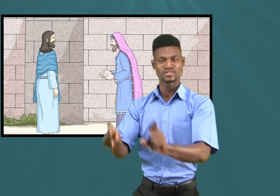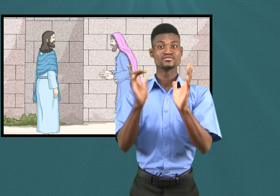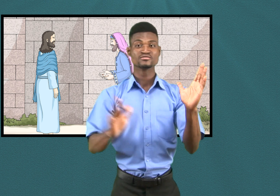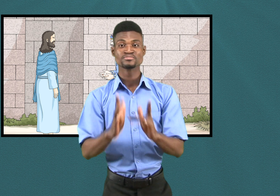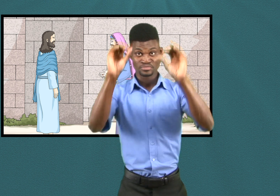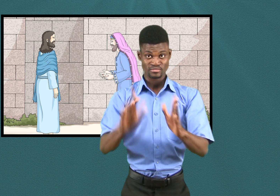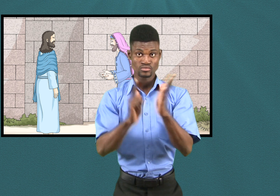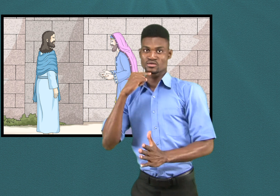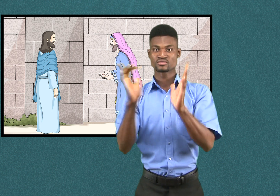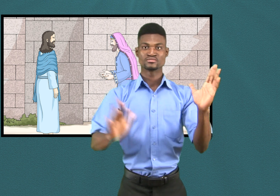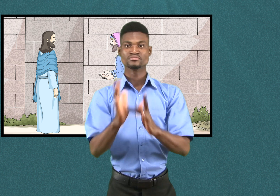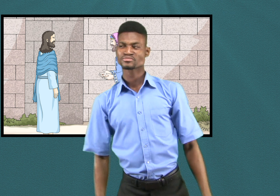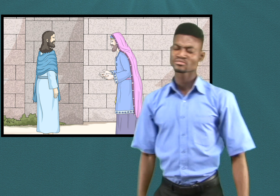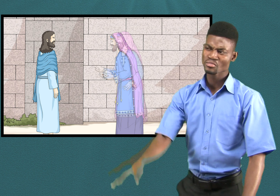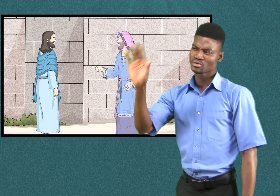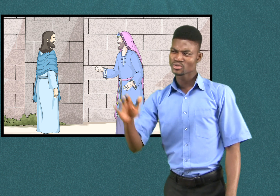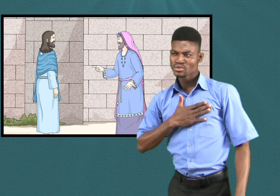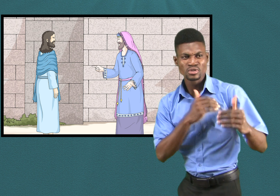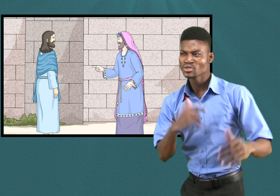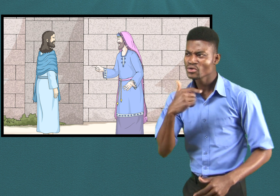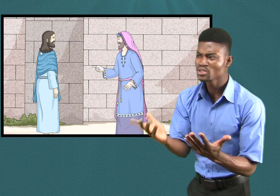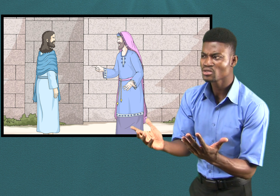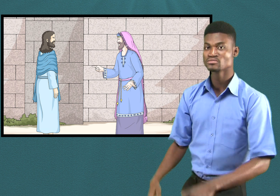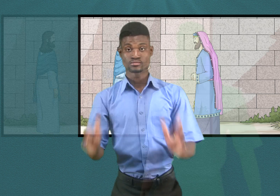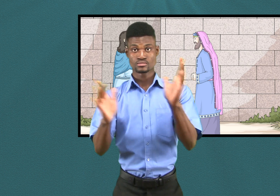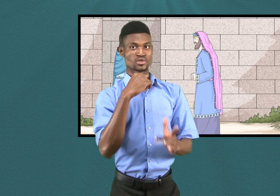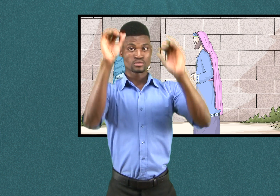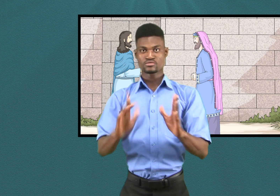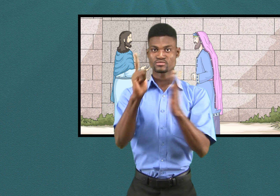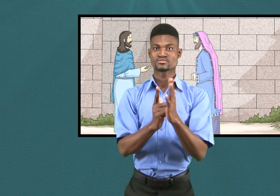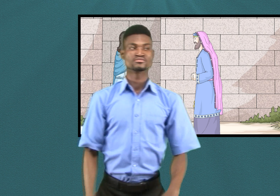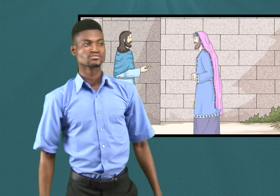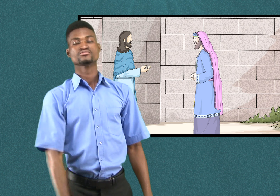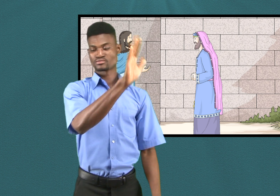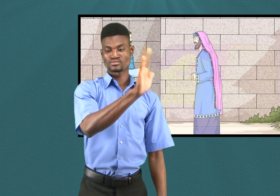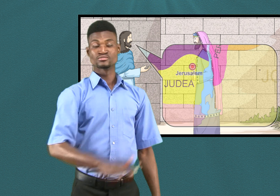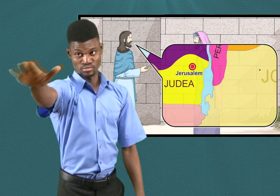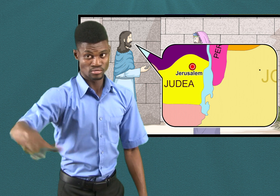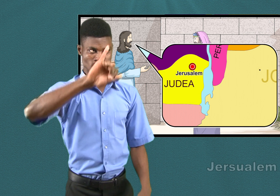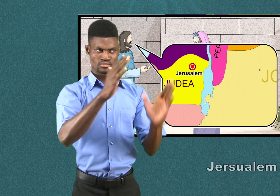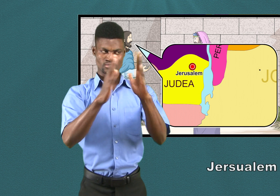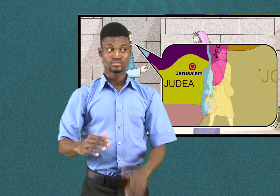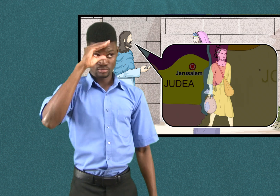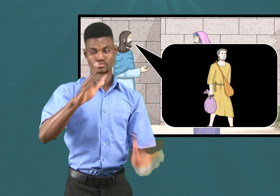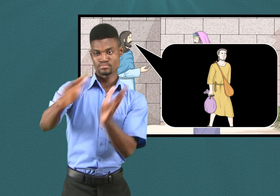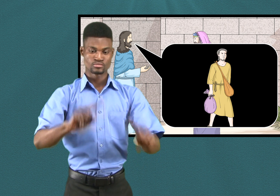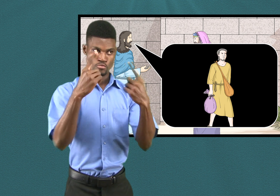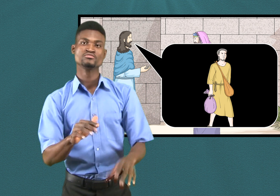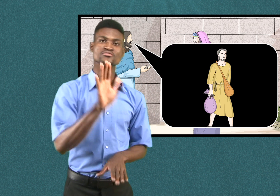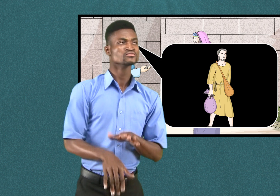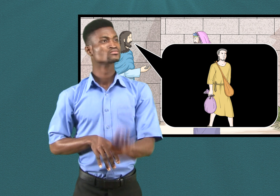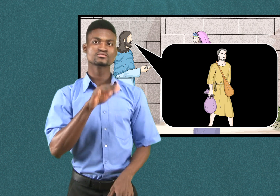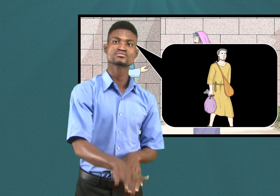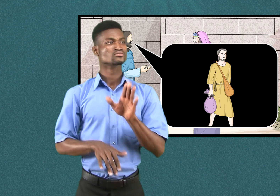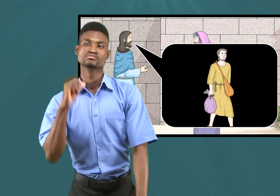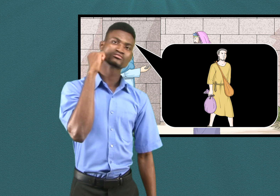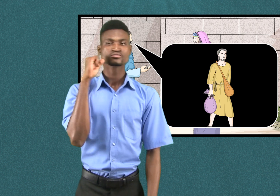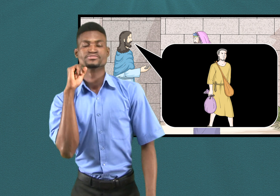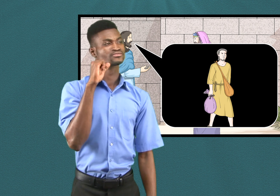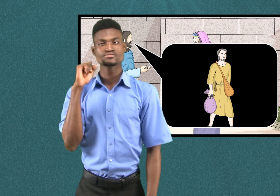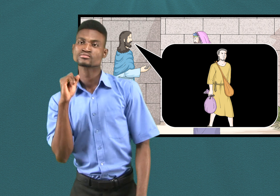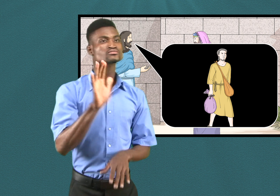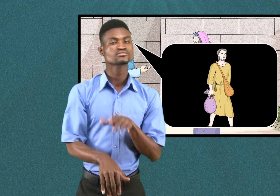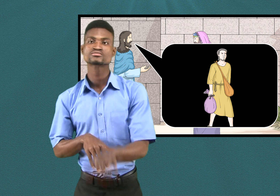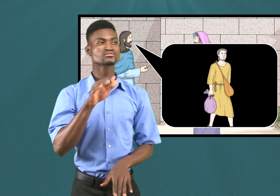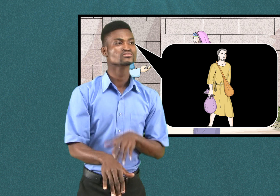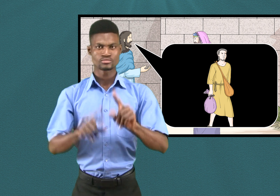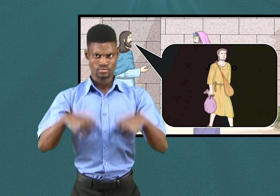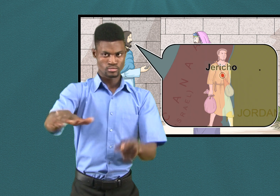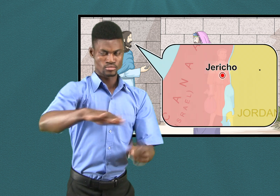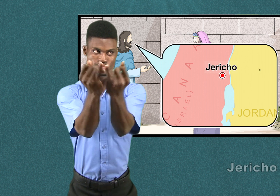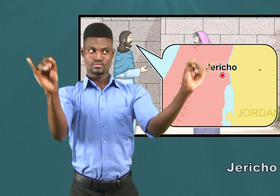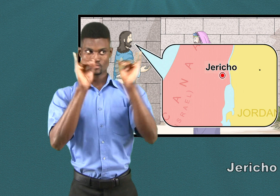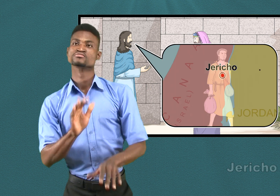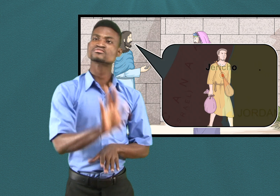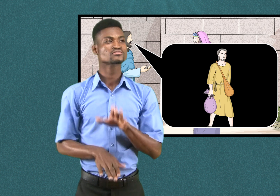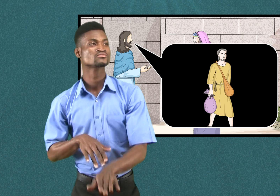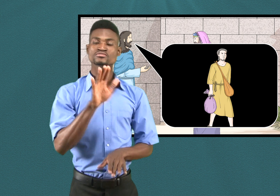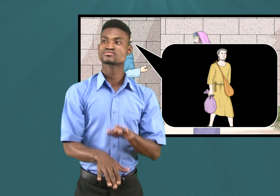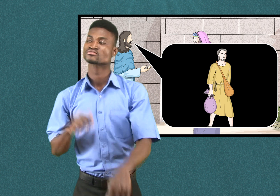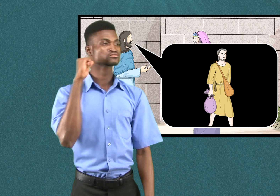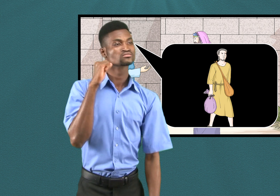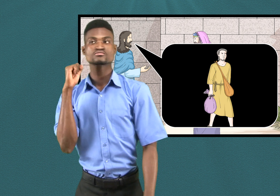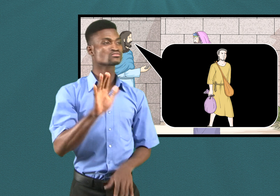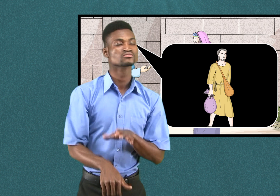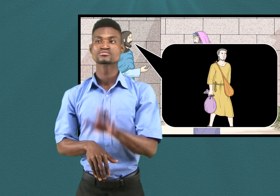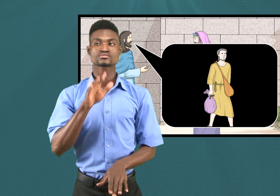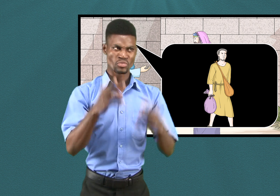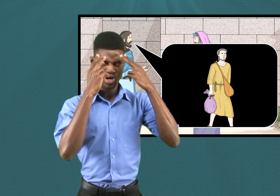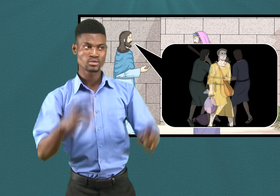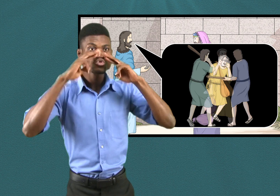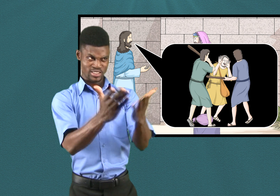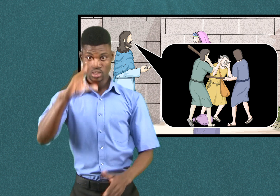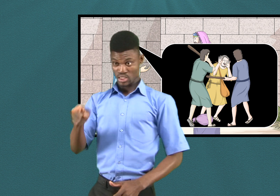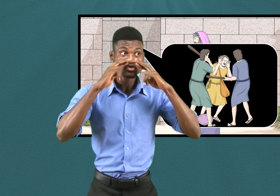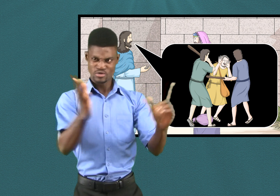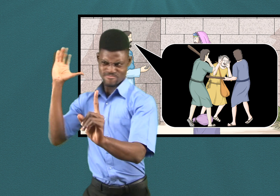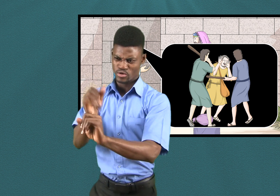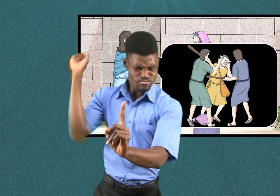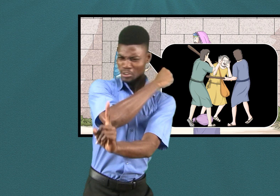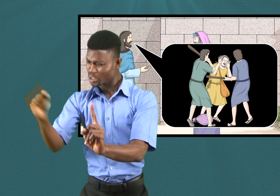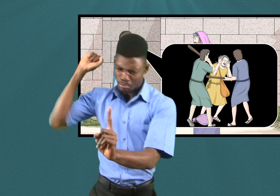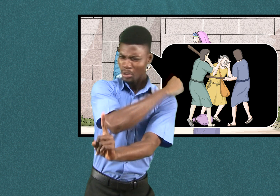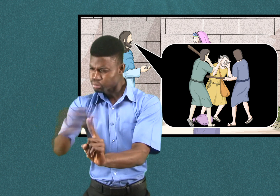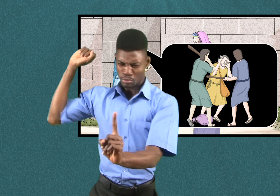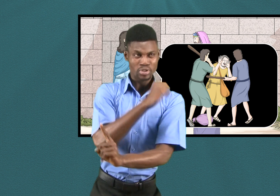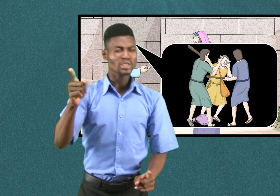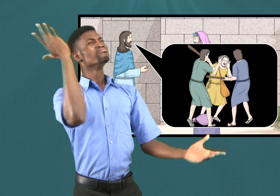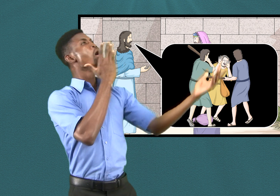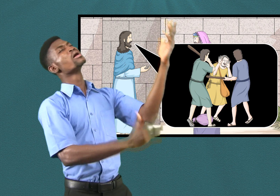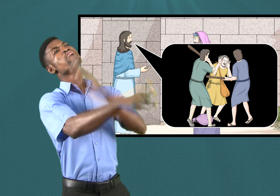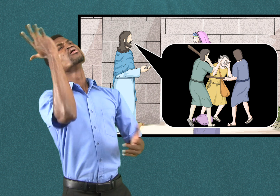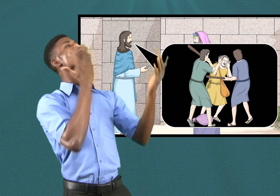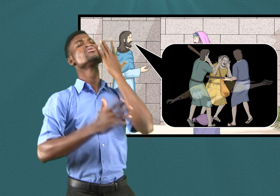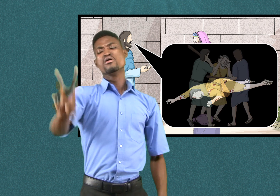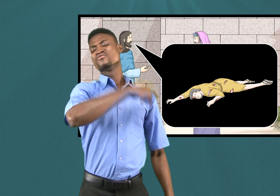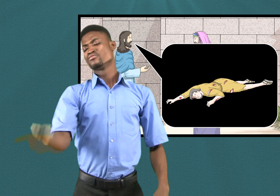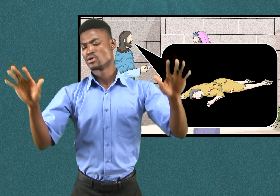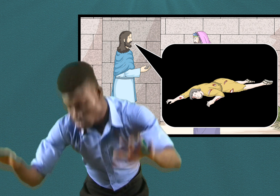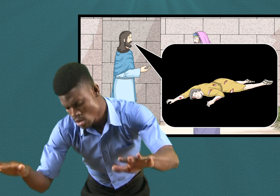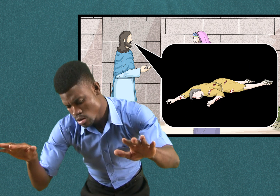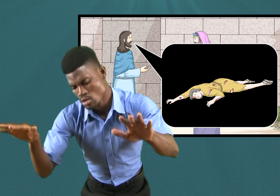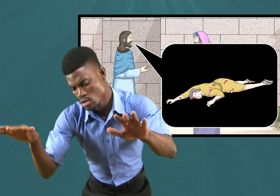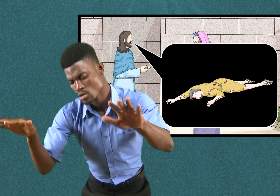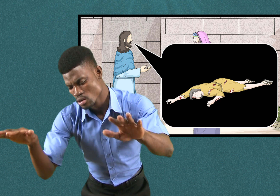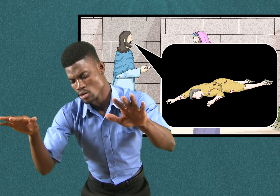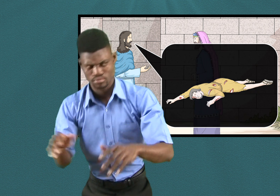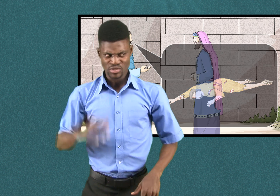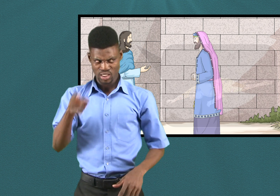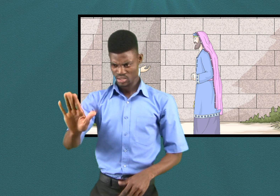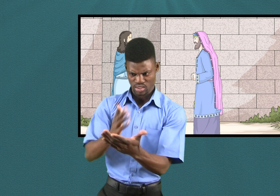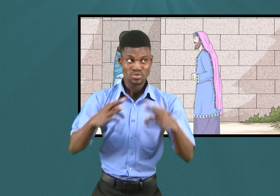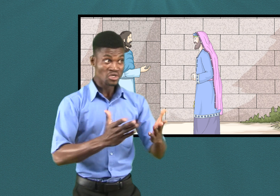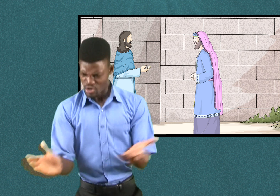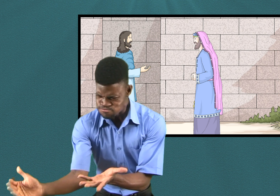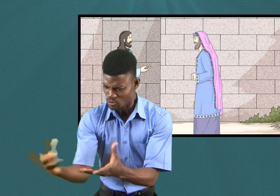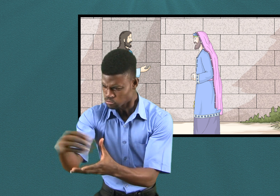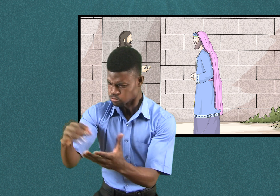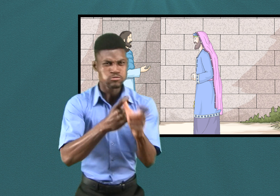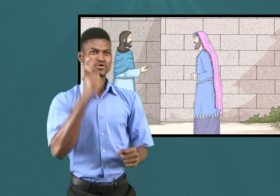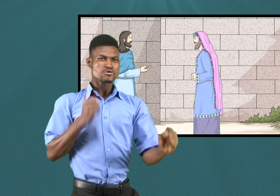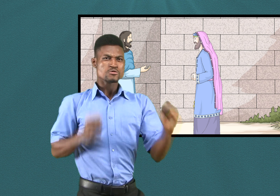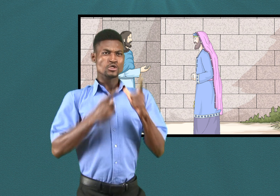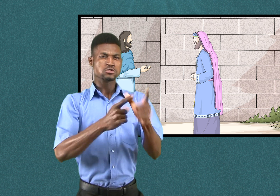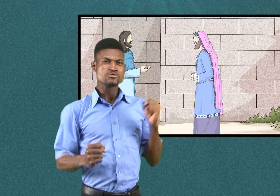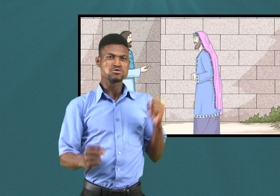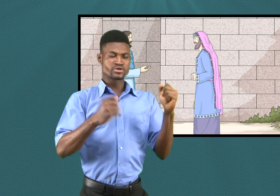“Do this and you will live.” But wanting to justify himself, he asked Jesus, “And who is my neighbor?” Jesus took up this question and said, “A man was going down from Jerusalem to Jericho when he fell into the hands of robbers.